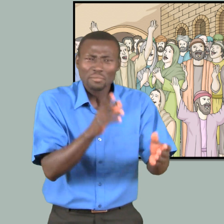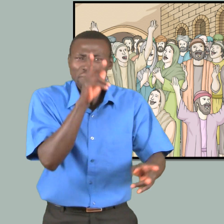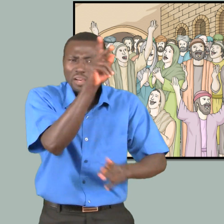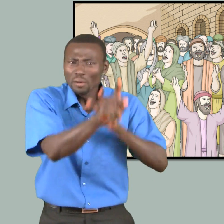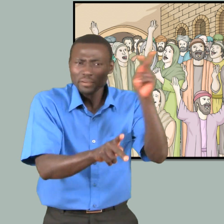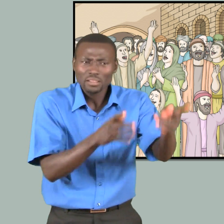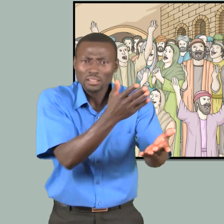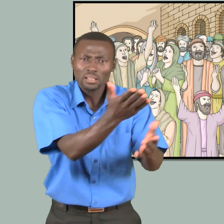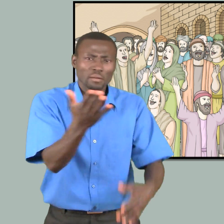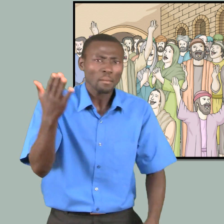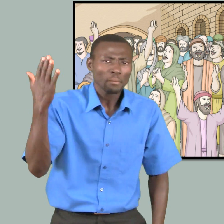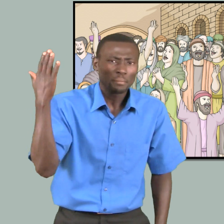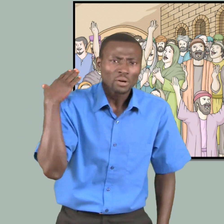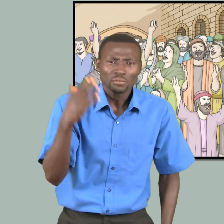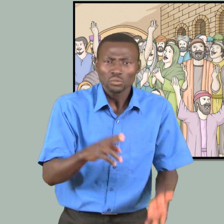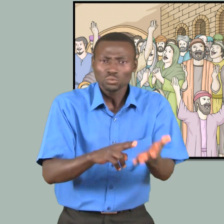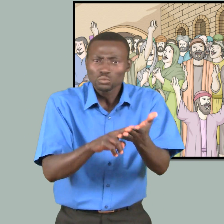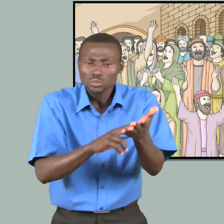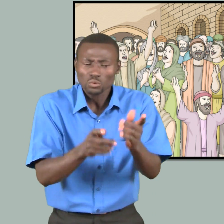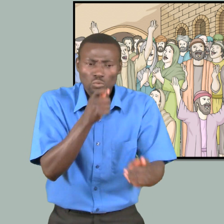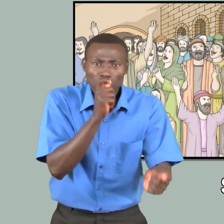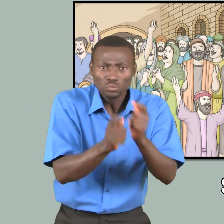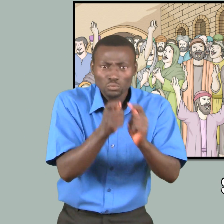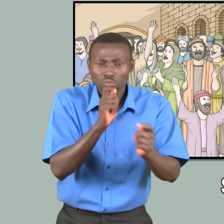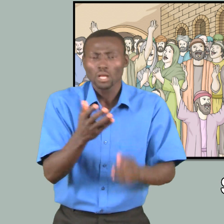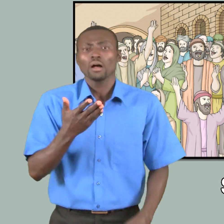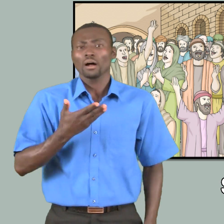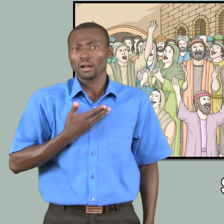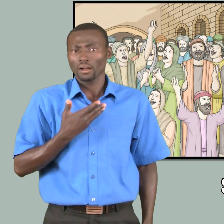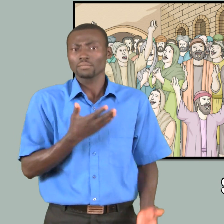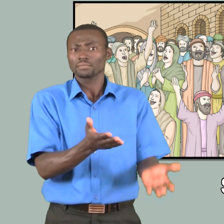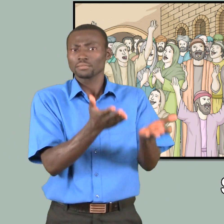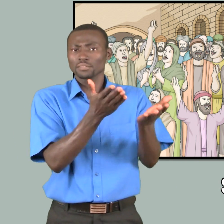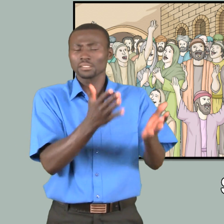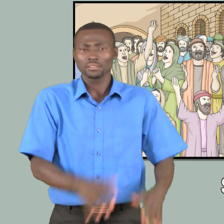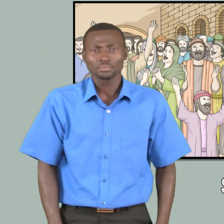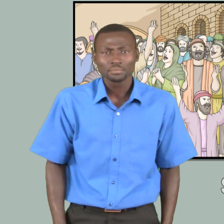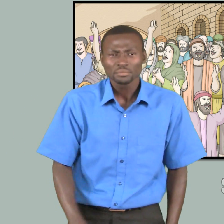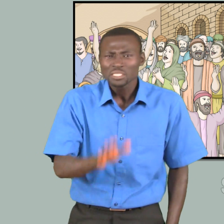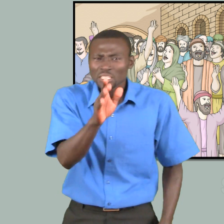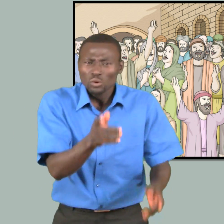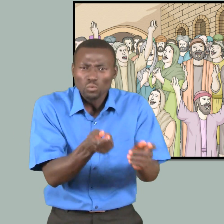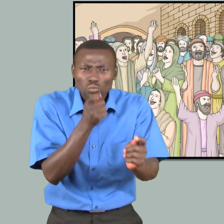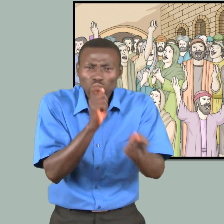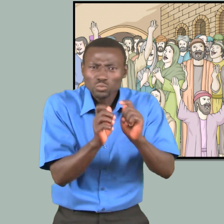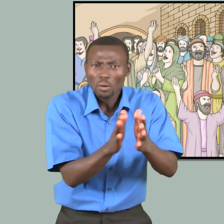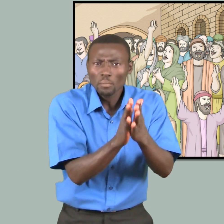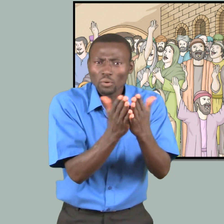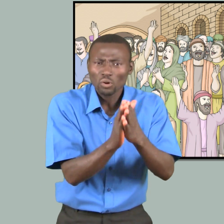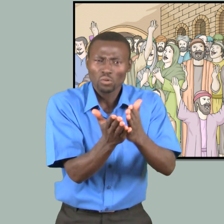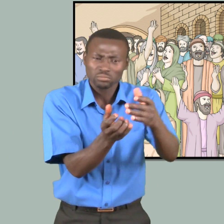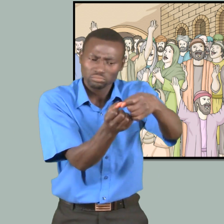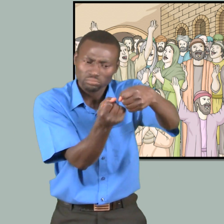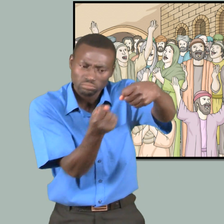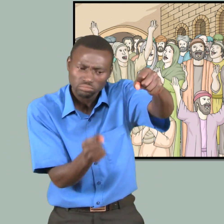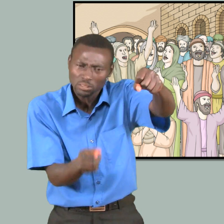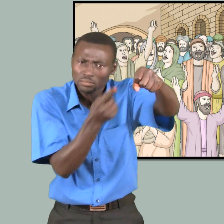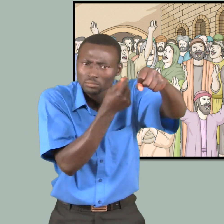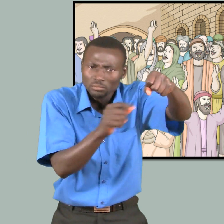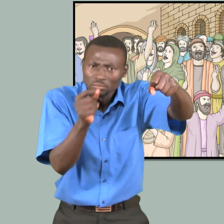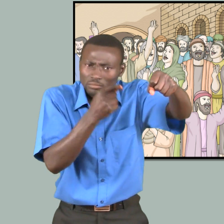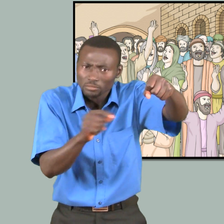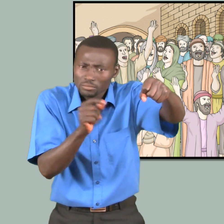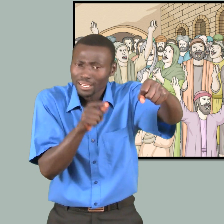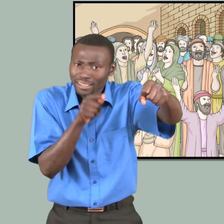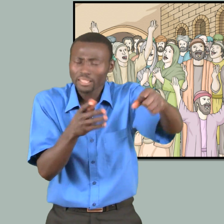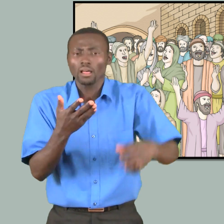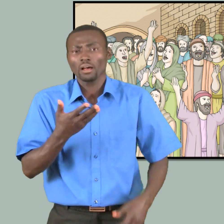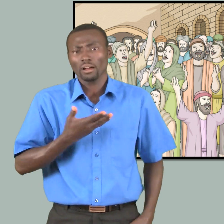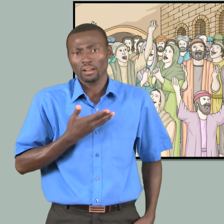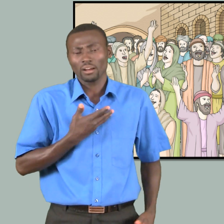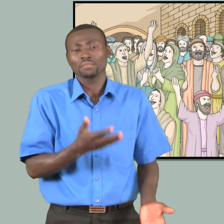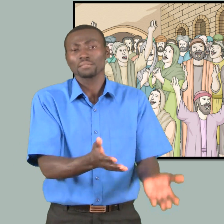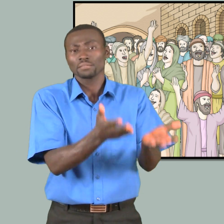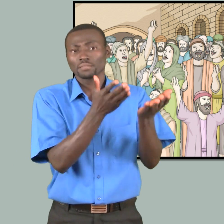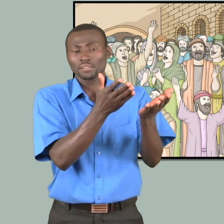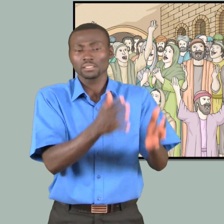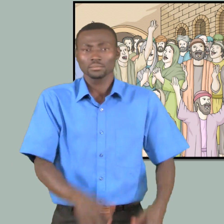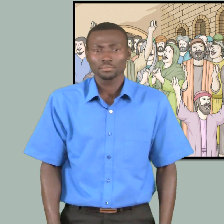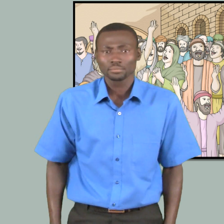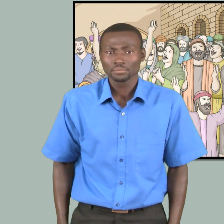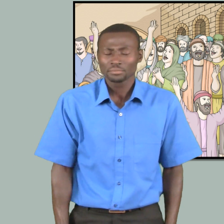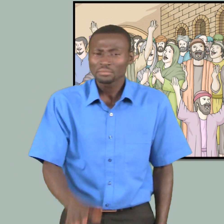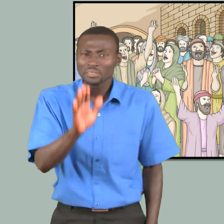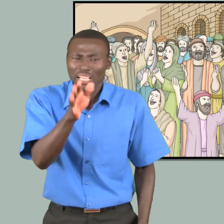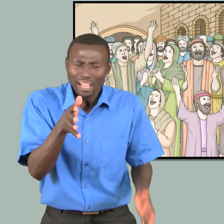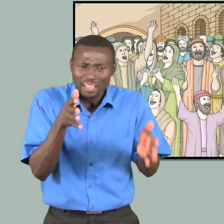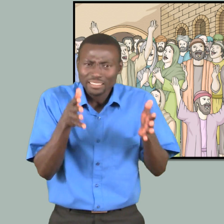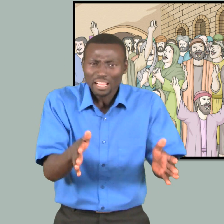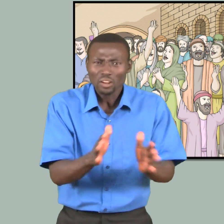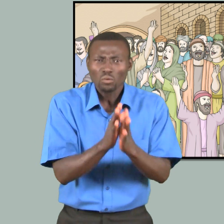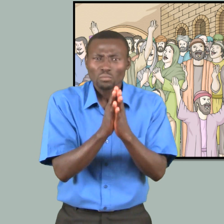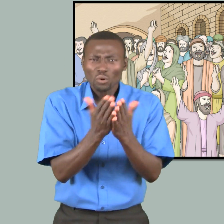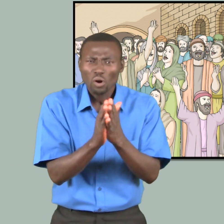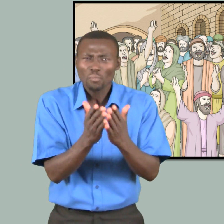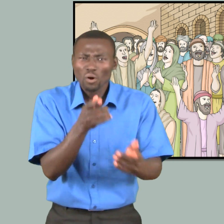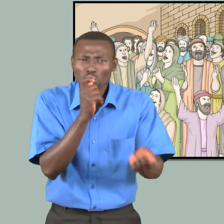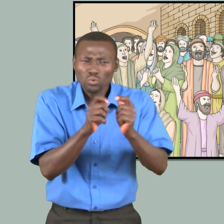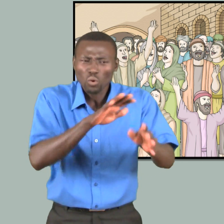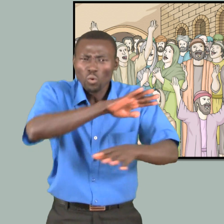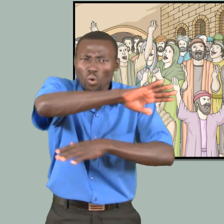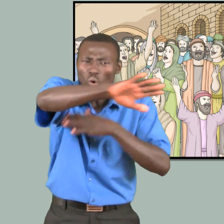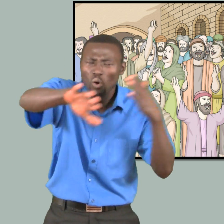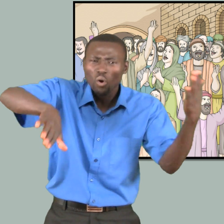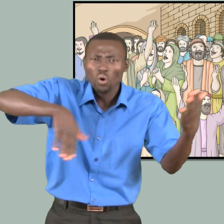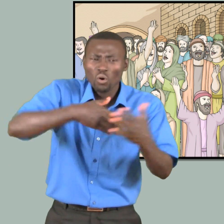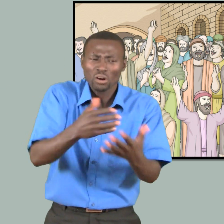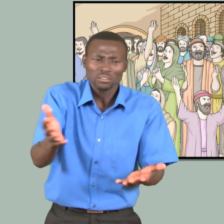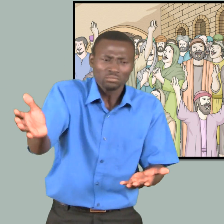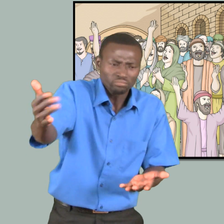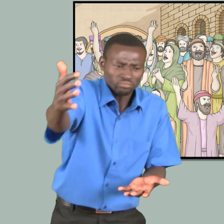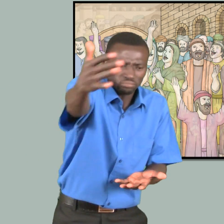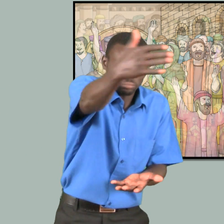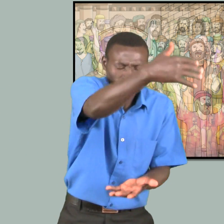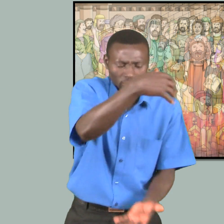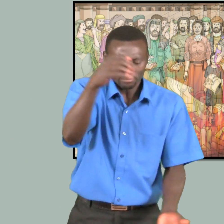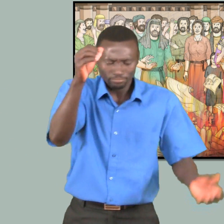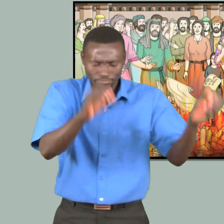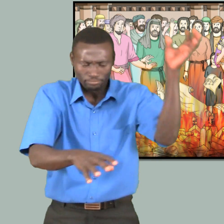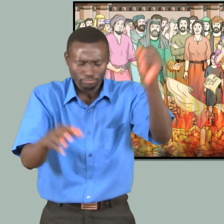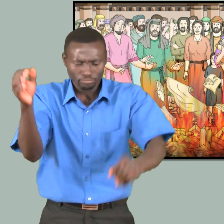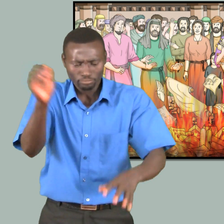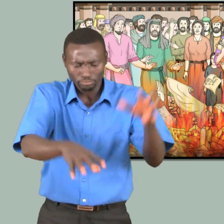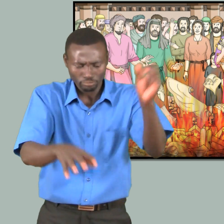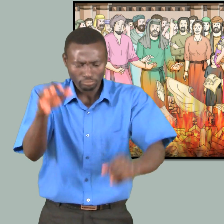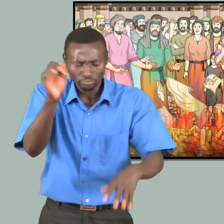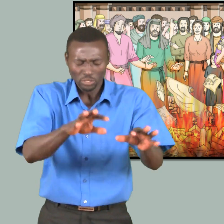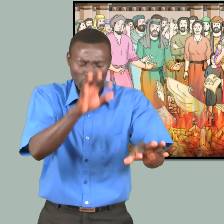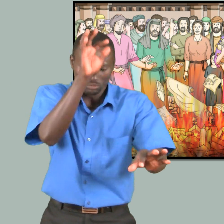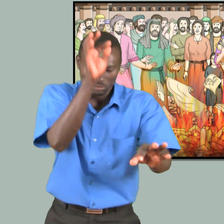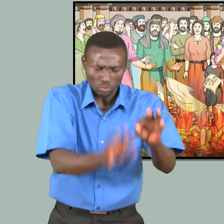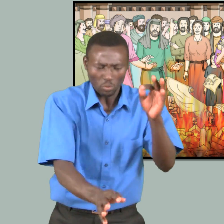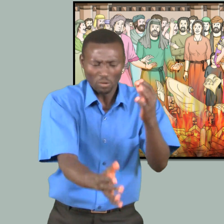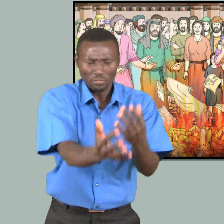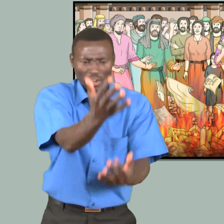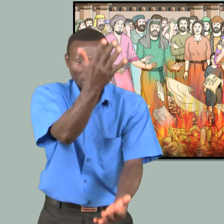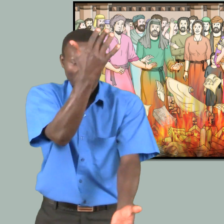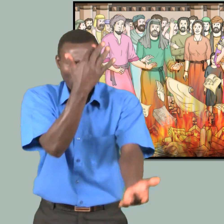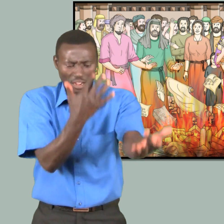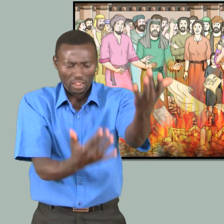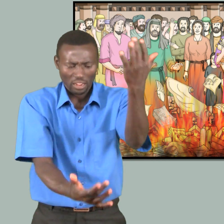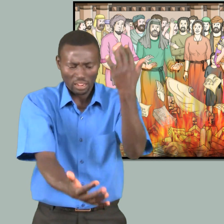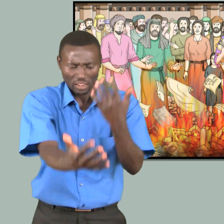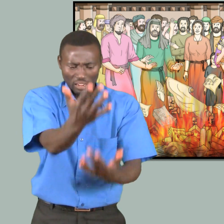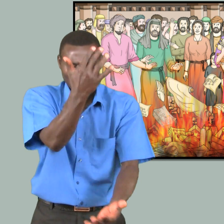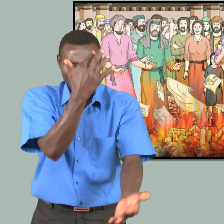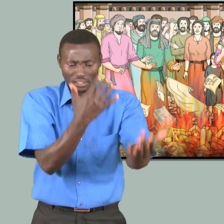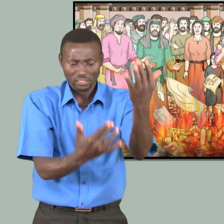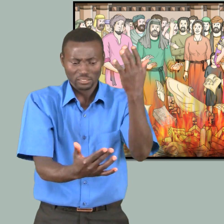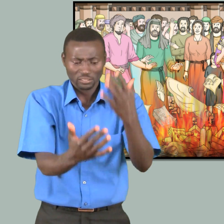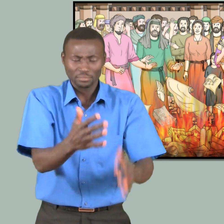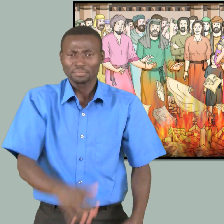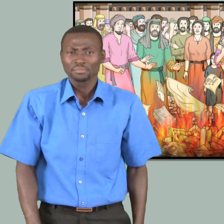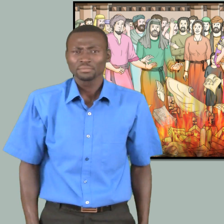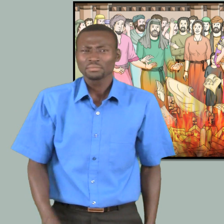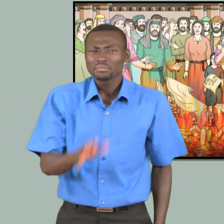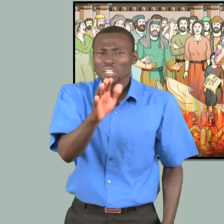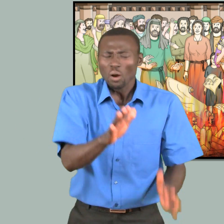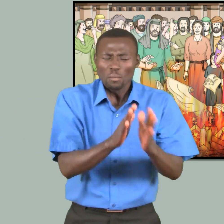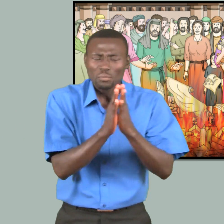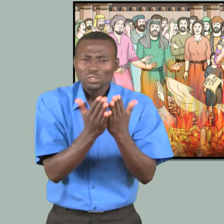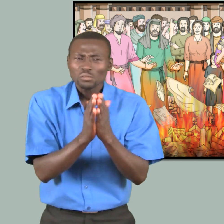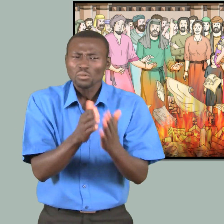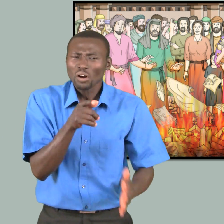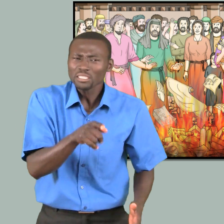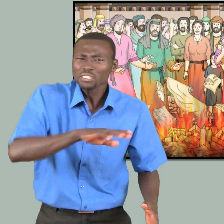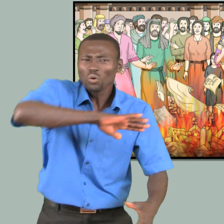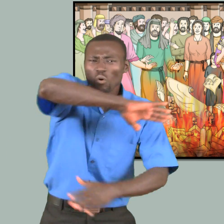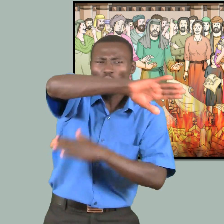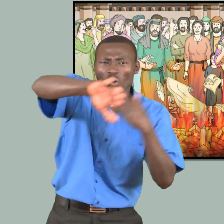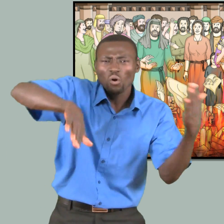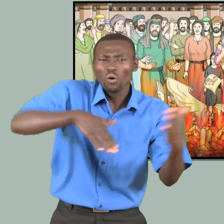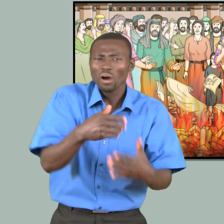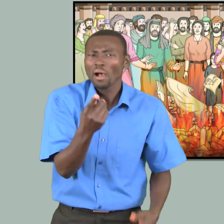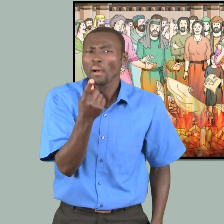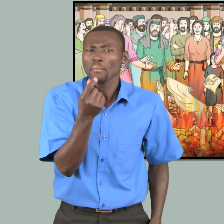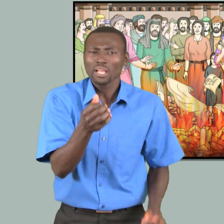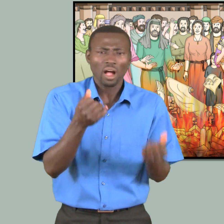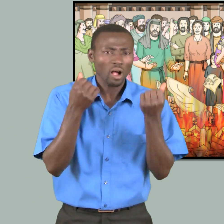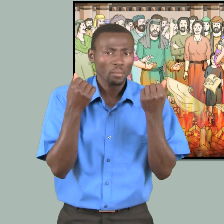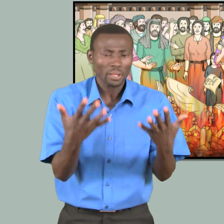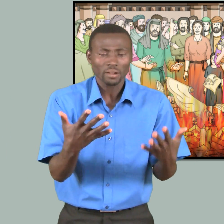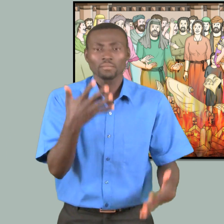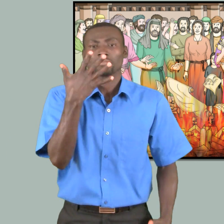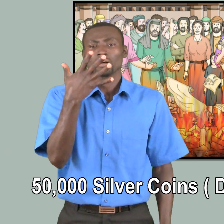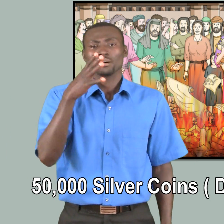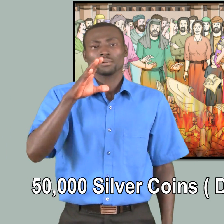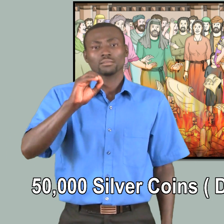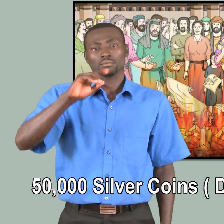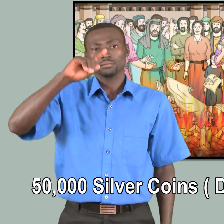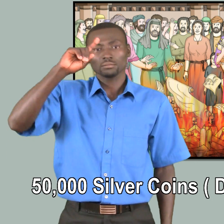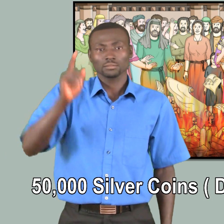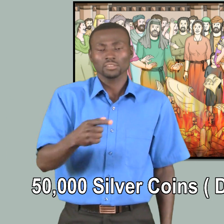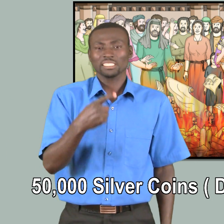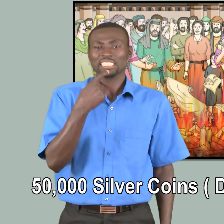And a number of those who had practiced magic arts brought their books and burned them in front of everyone.